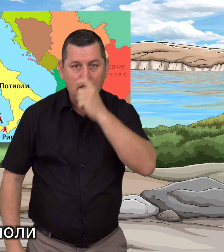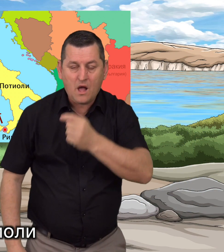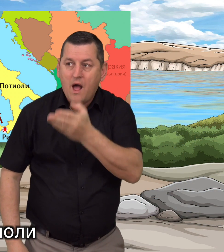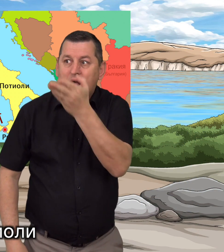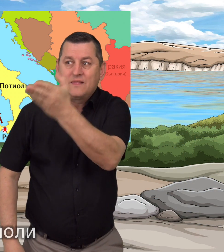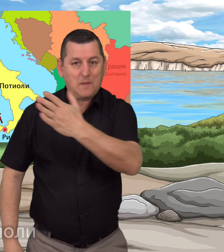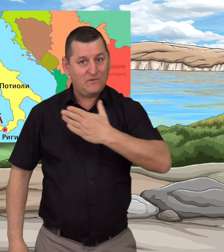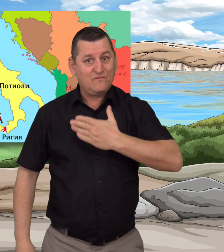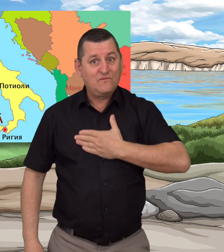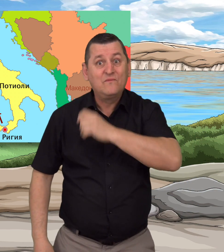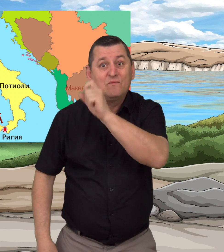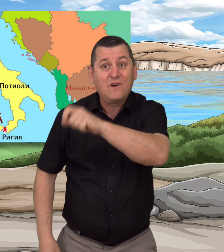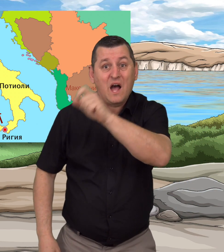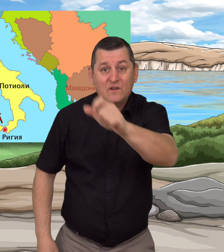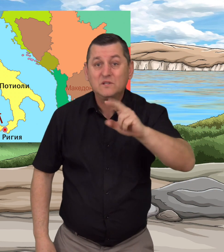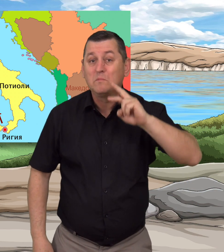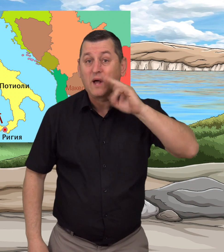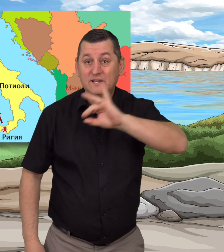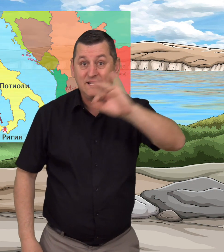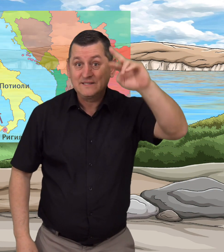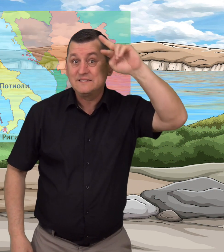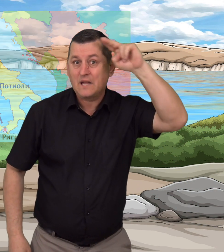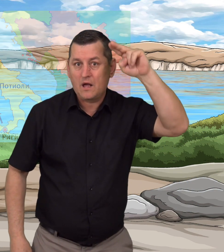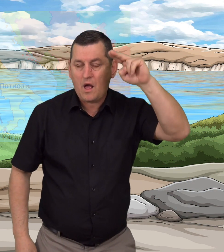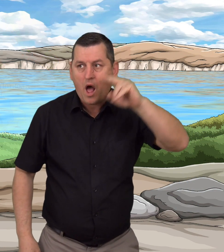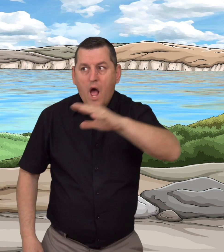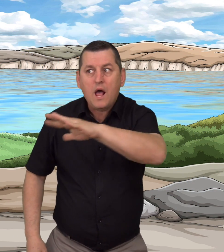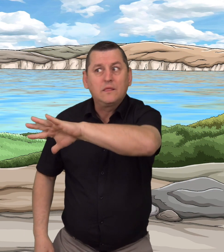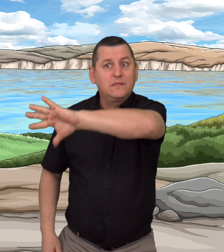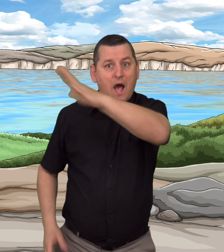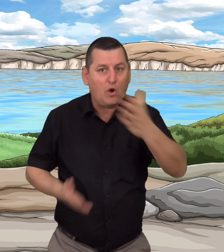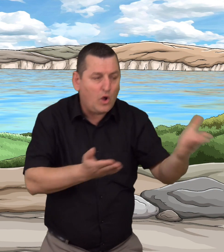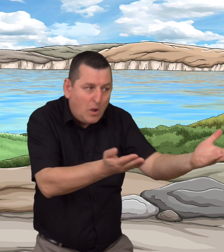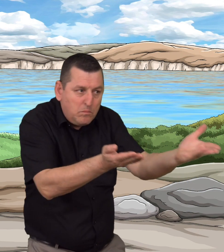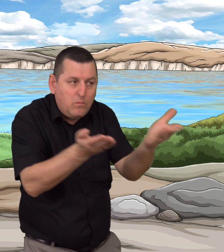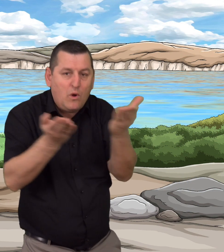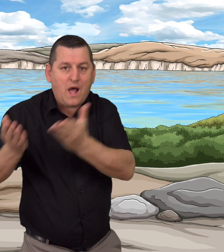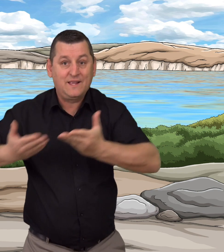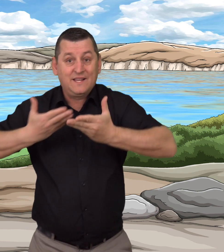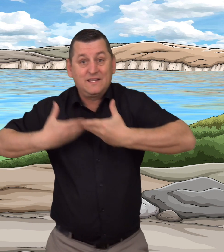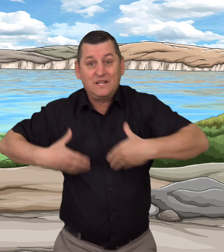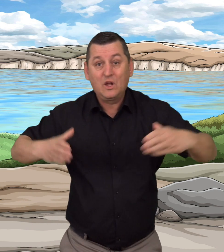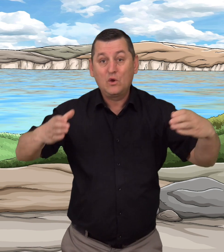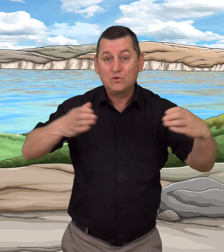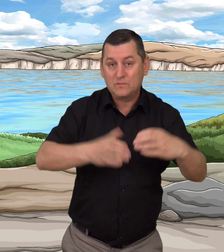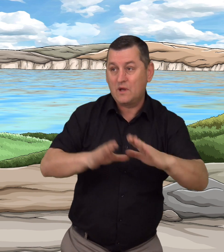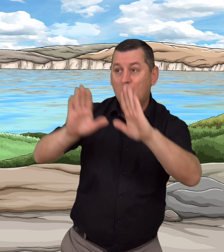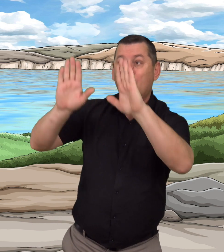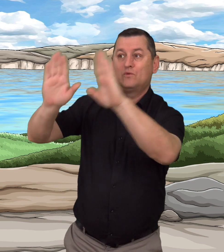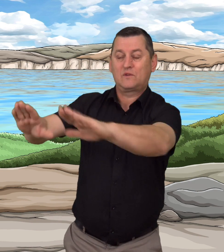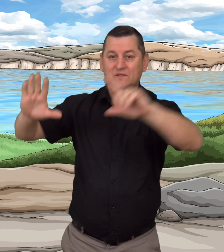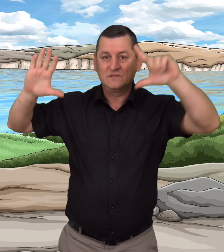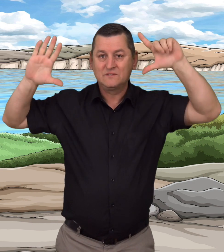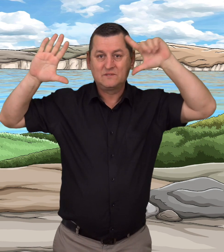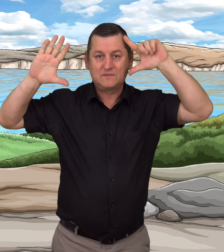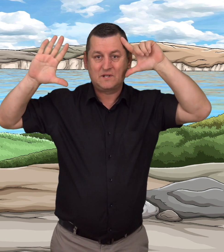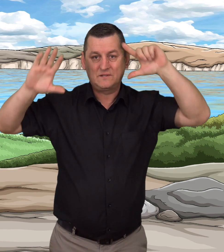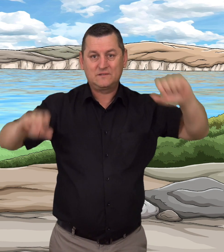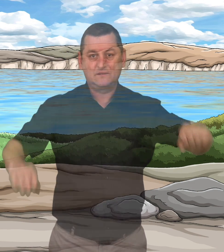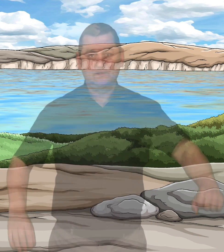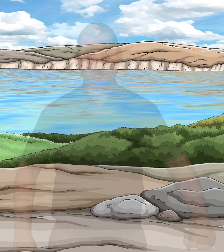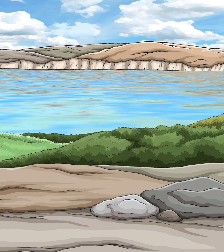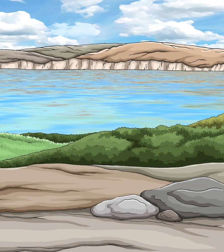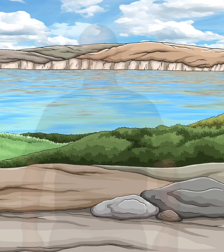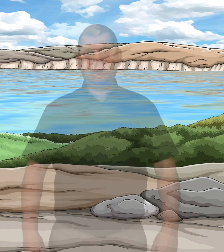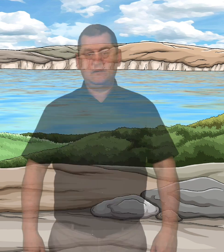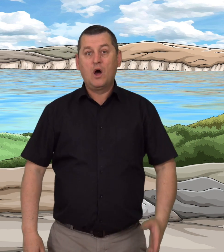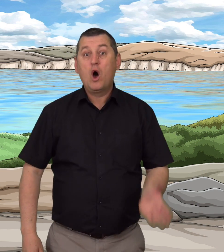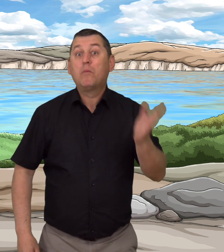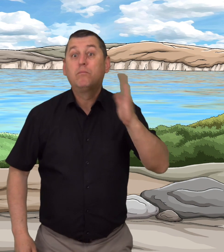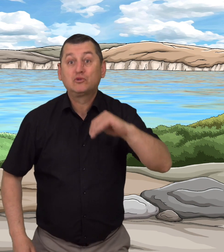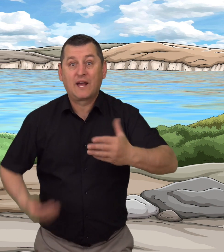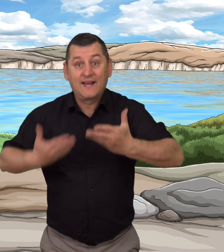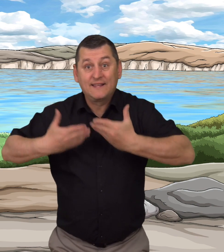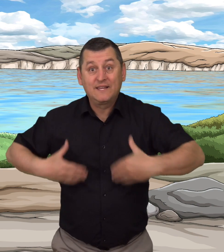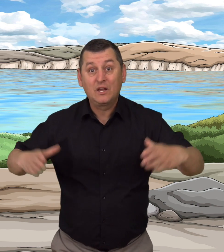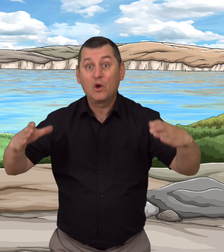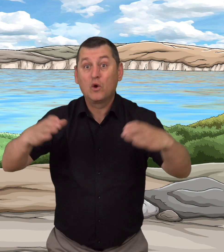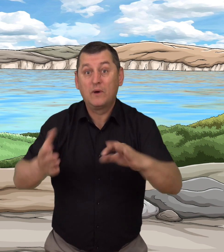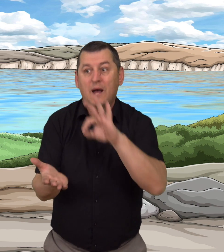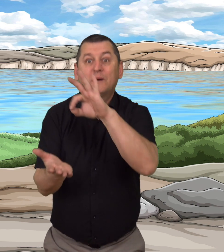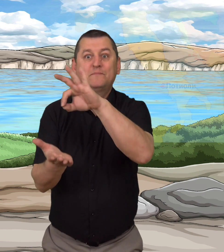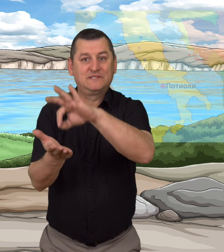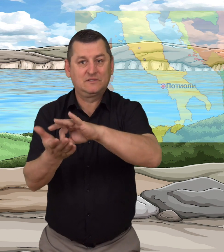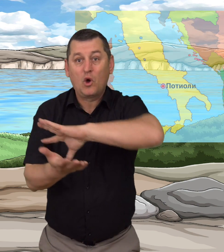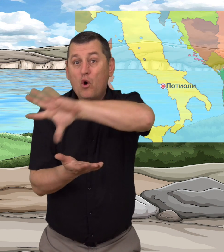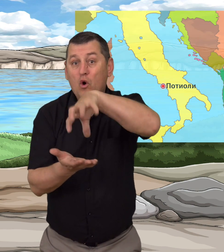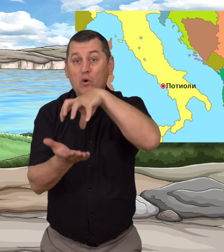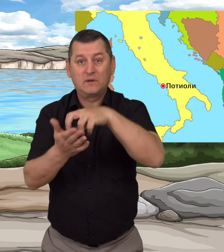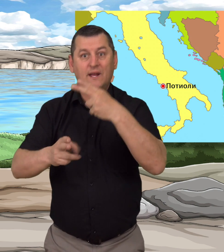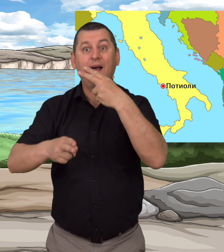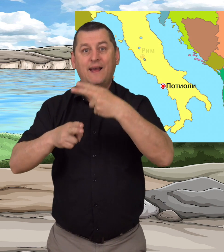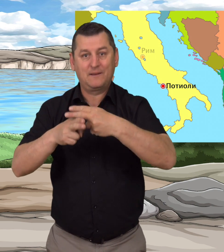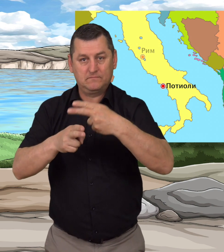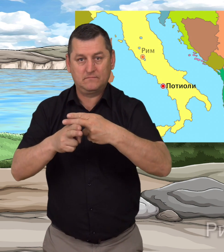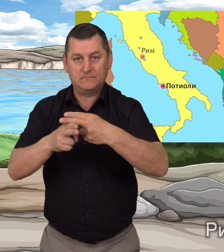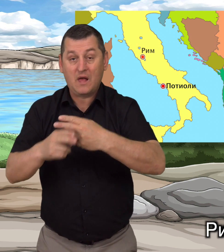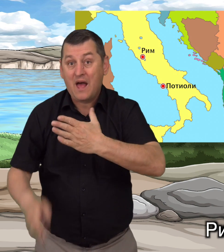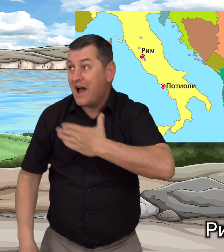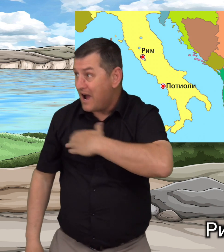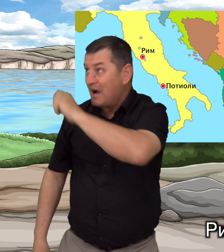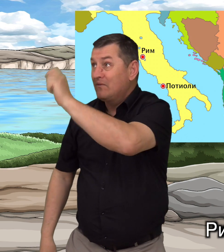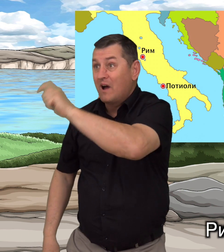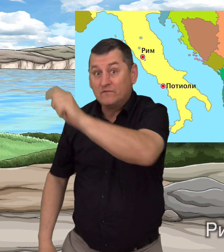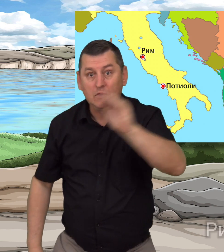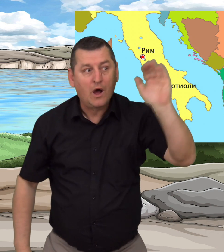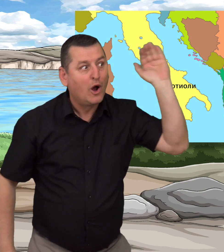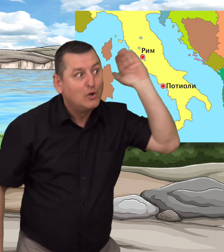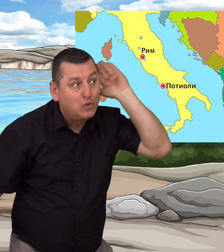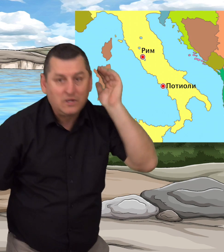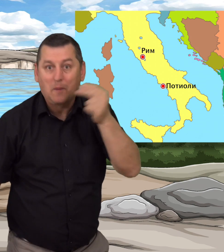There we found some brothers who invited us to spend the week with them.